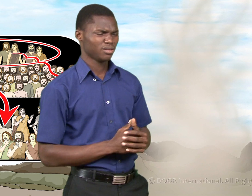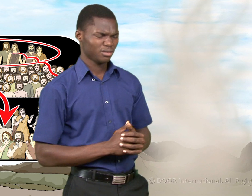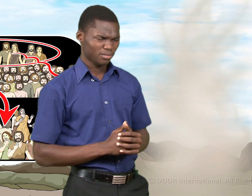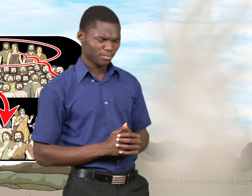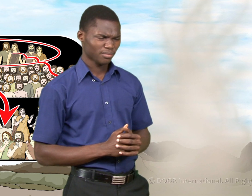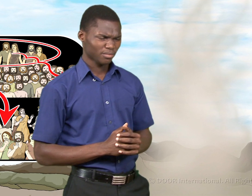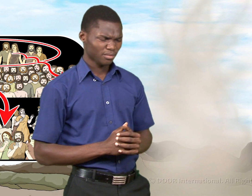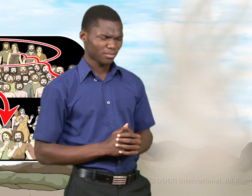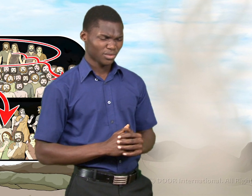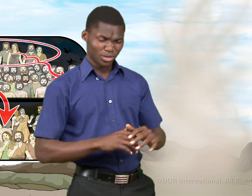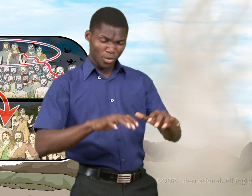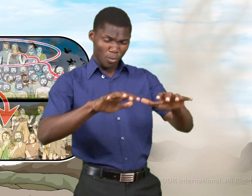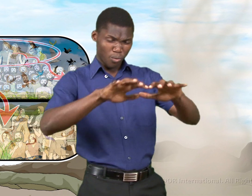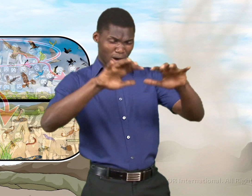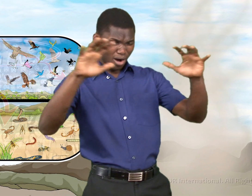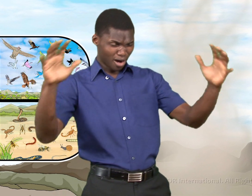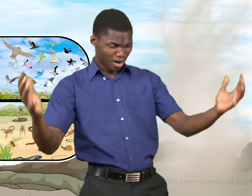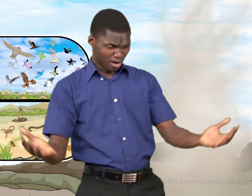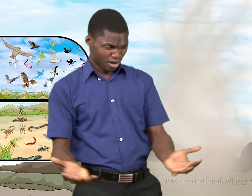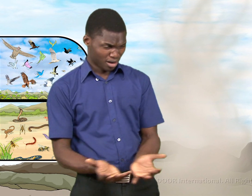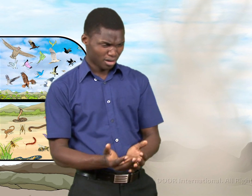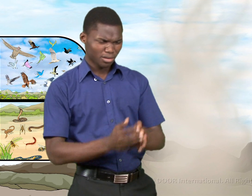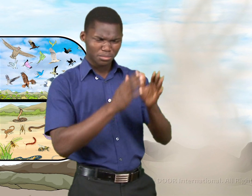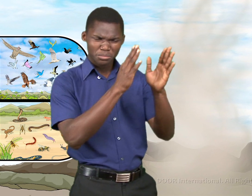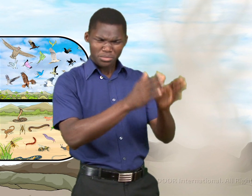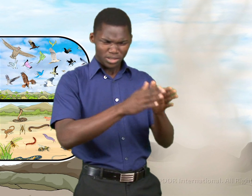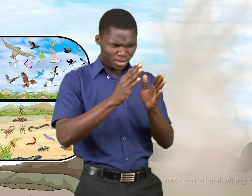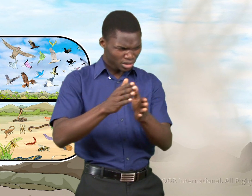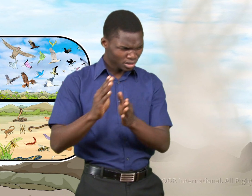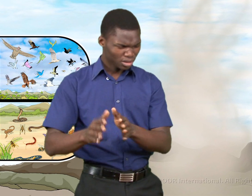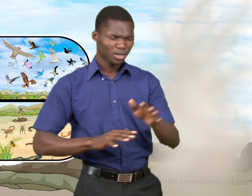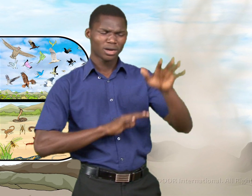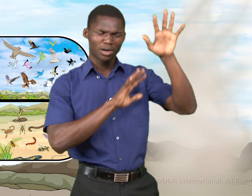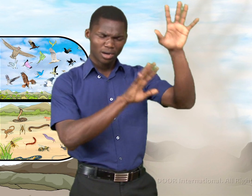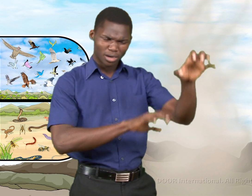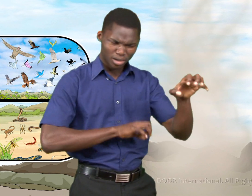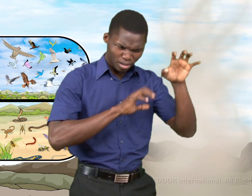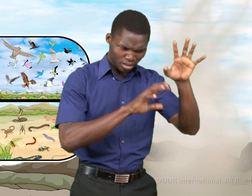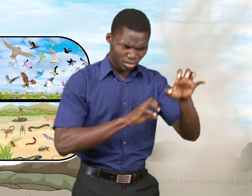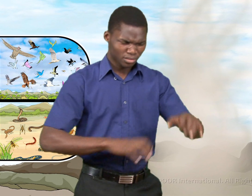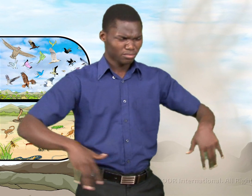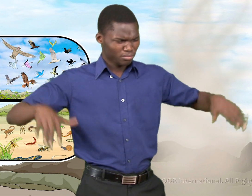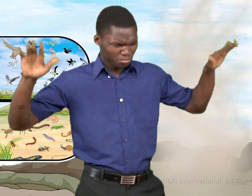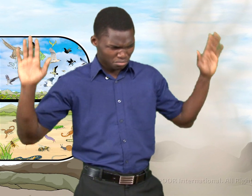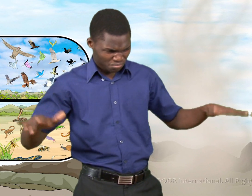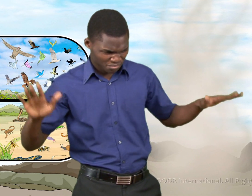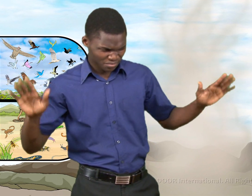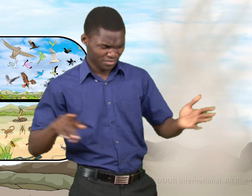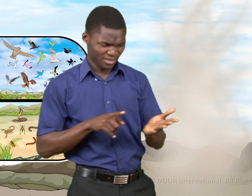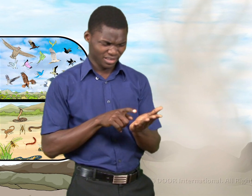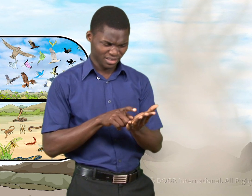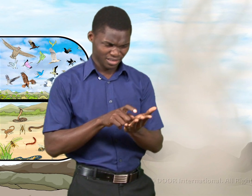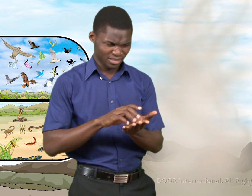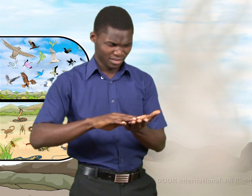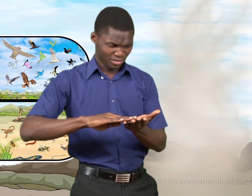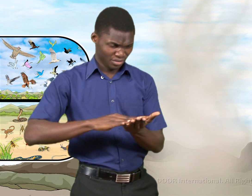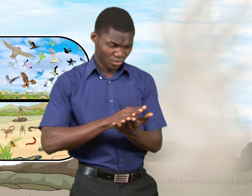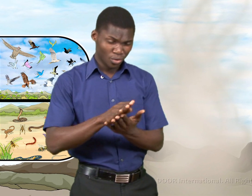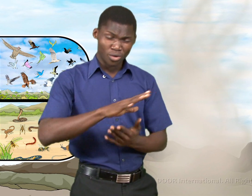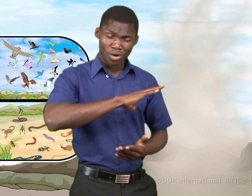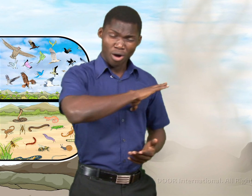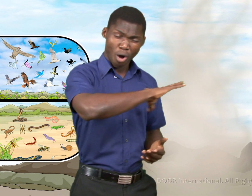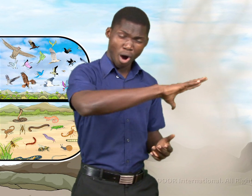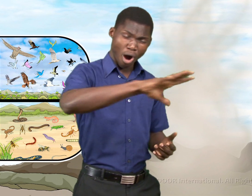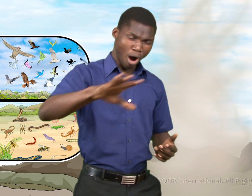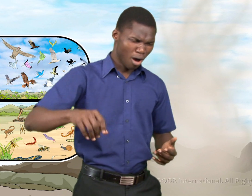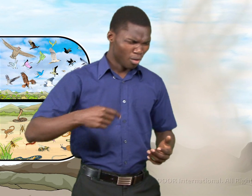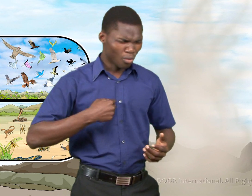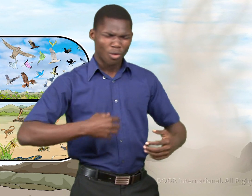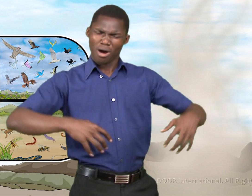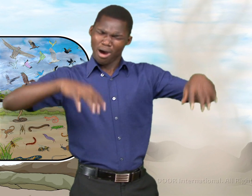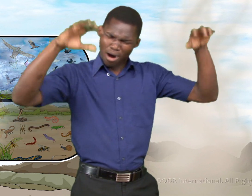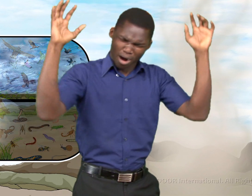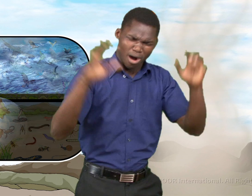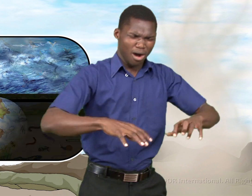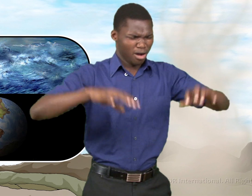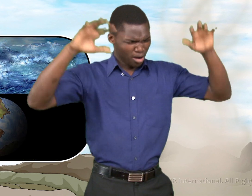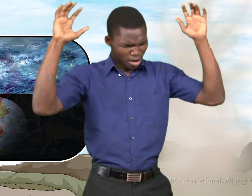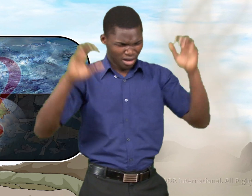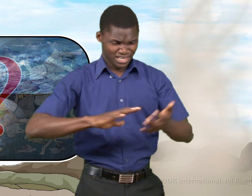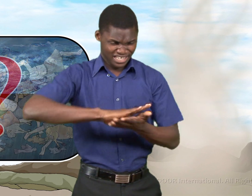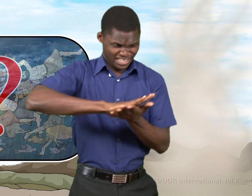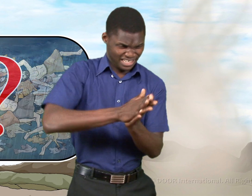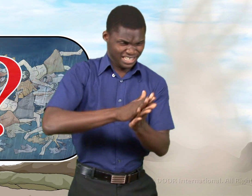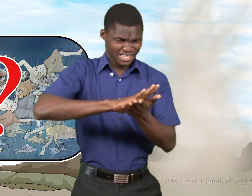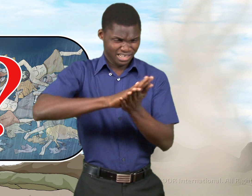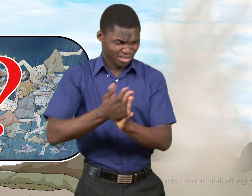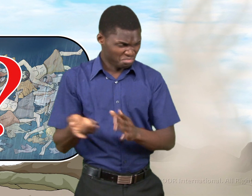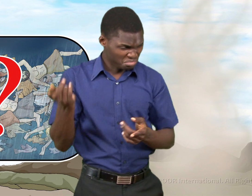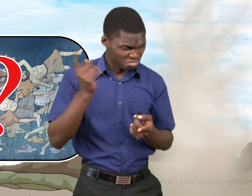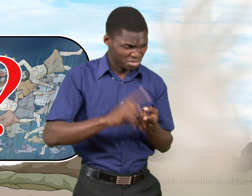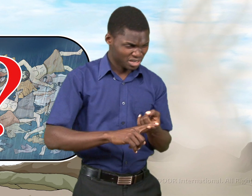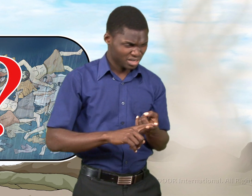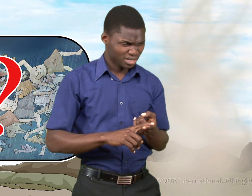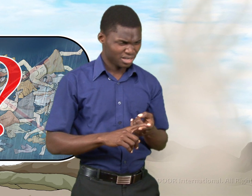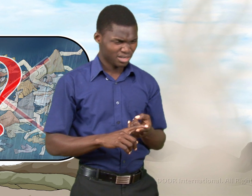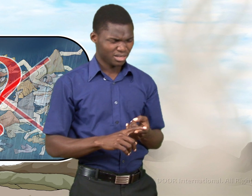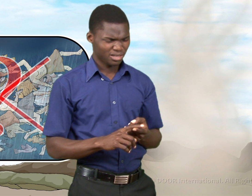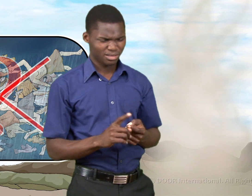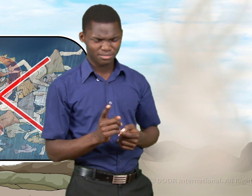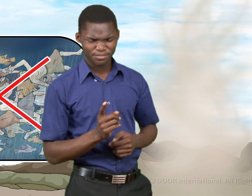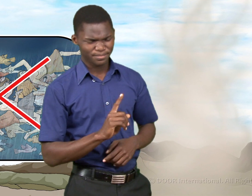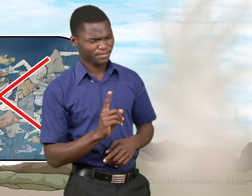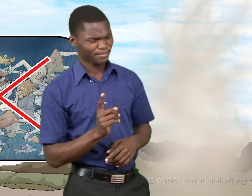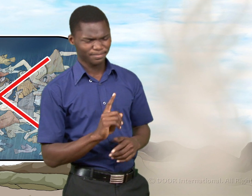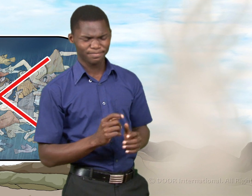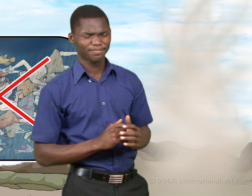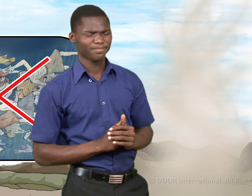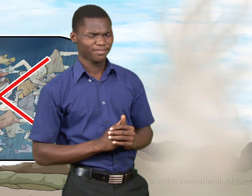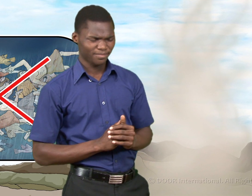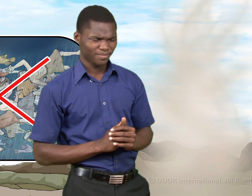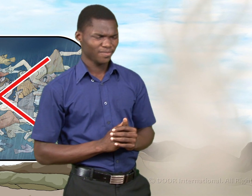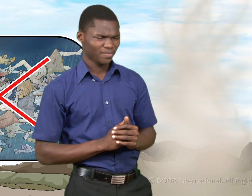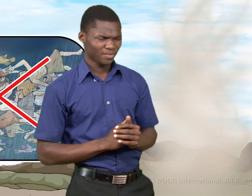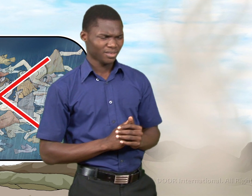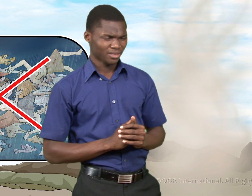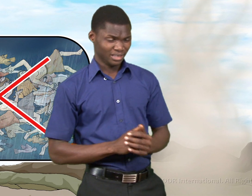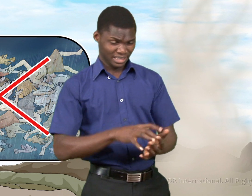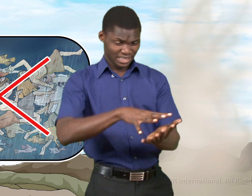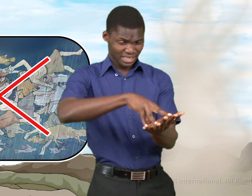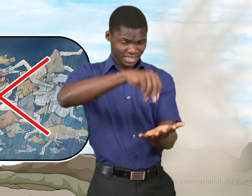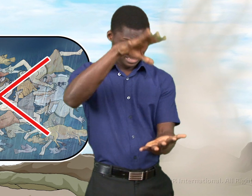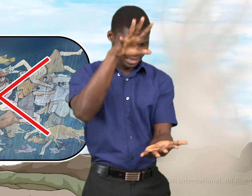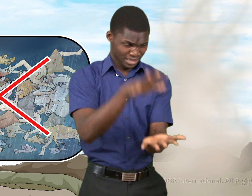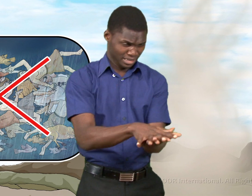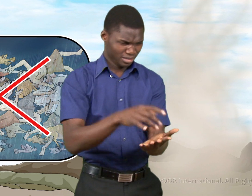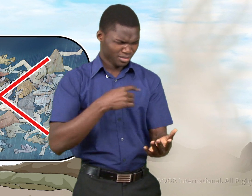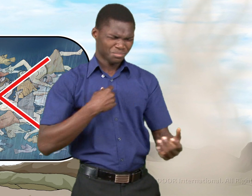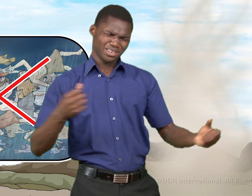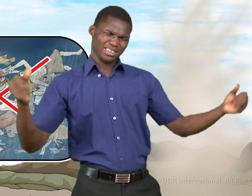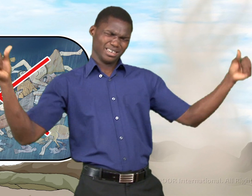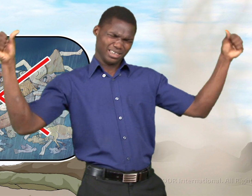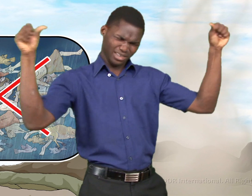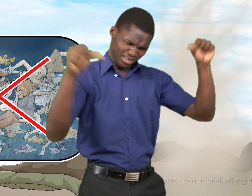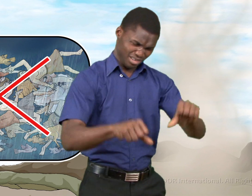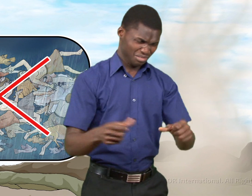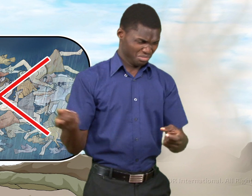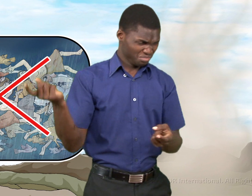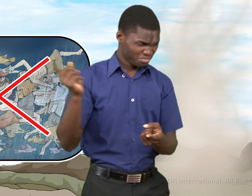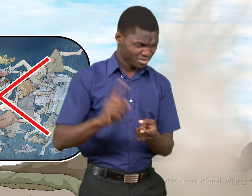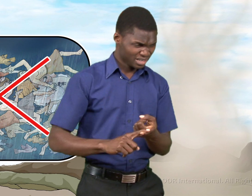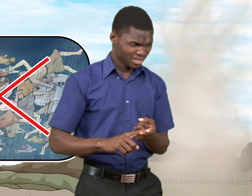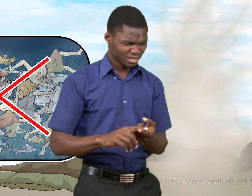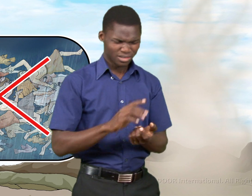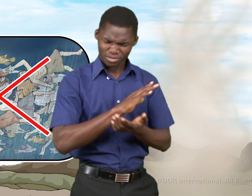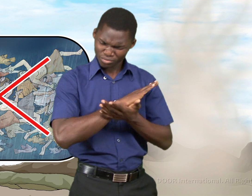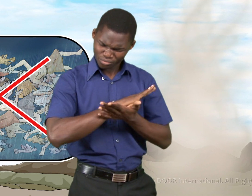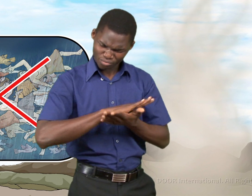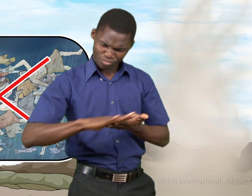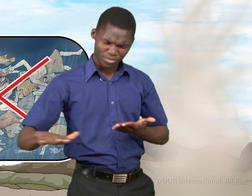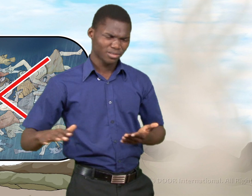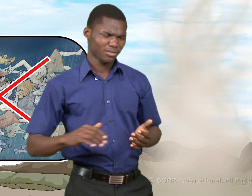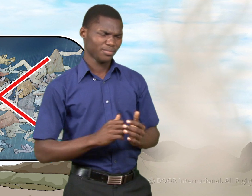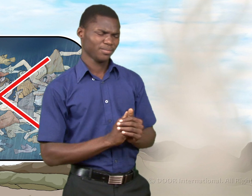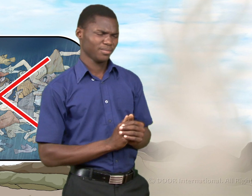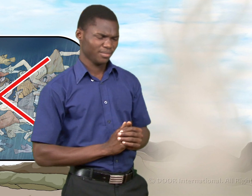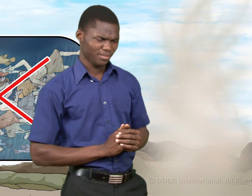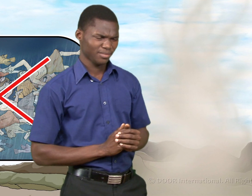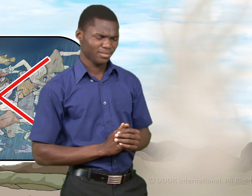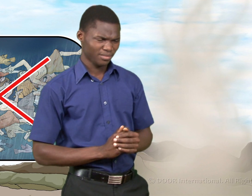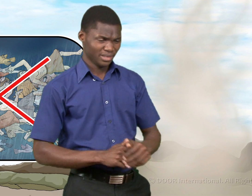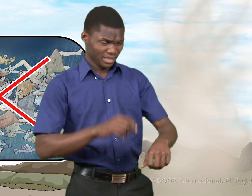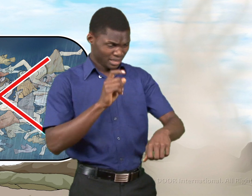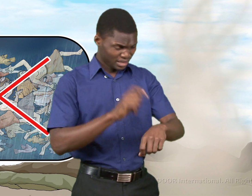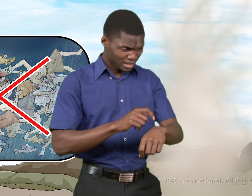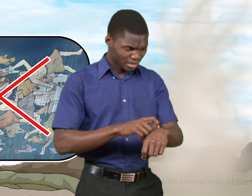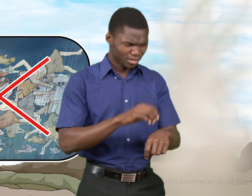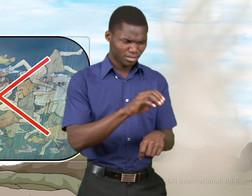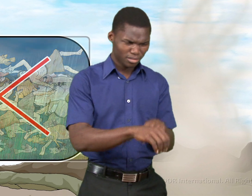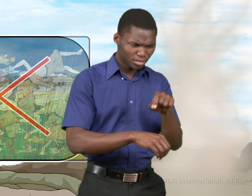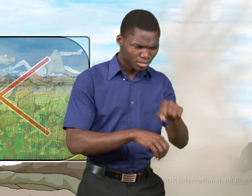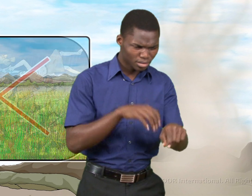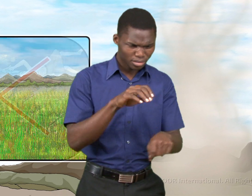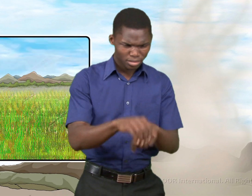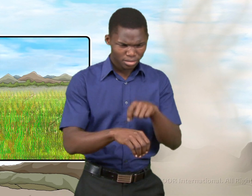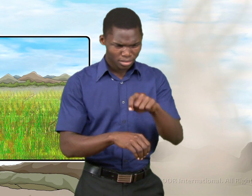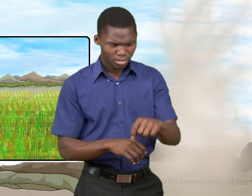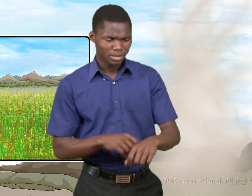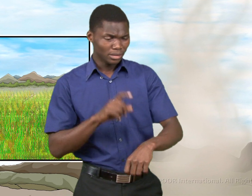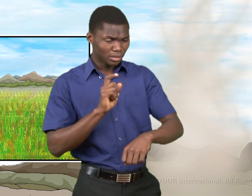And never again will I destroy all living creatures as I have done.